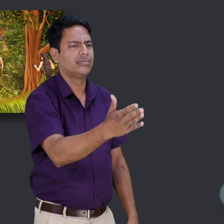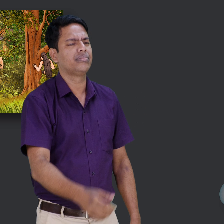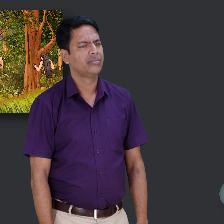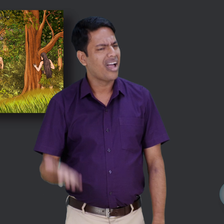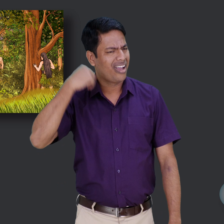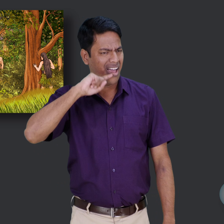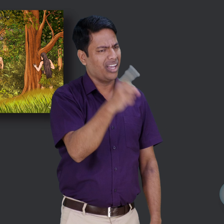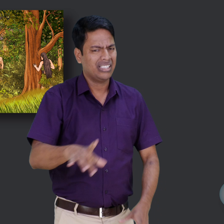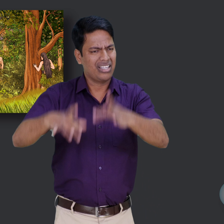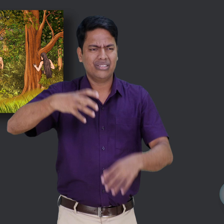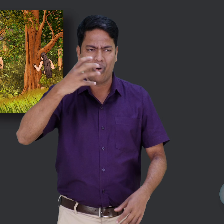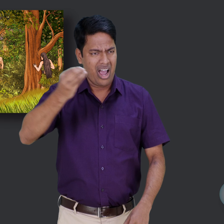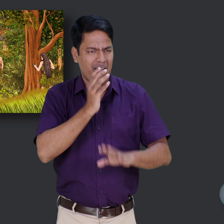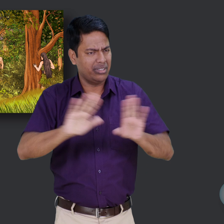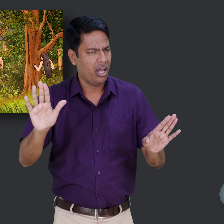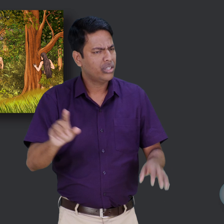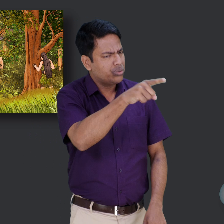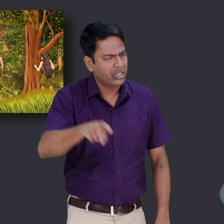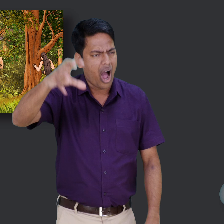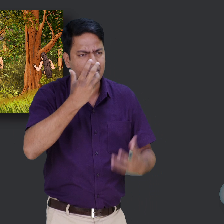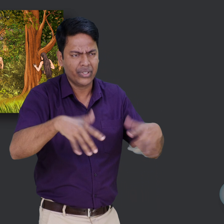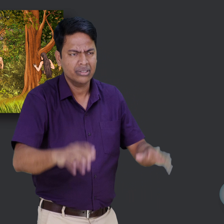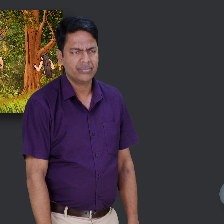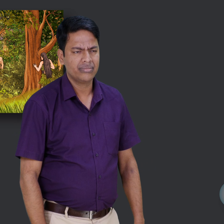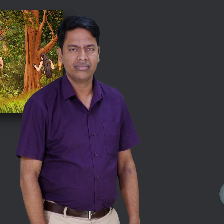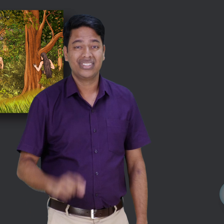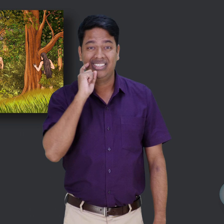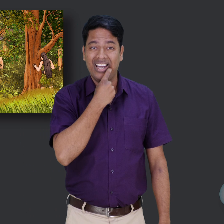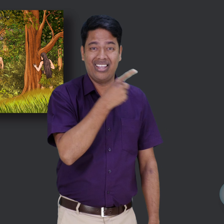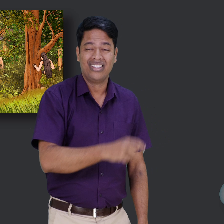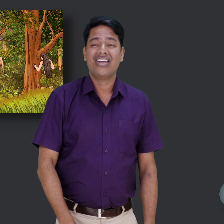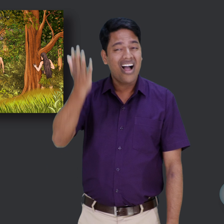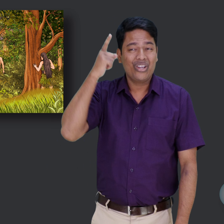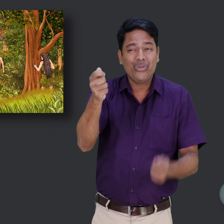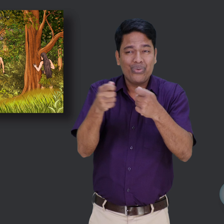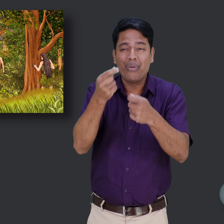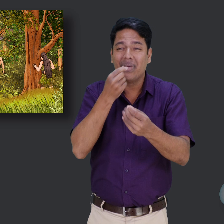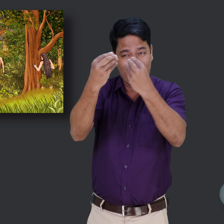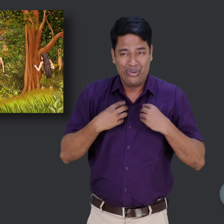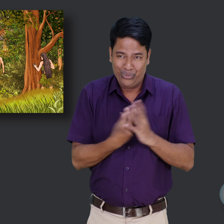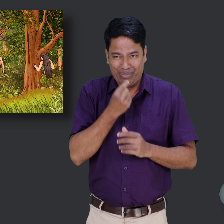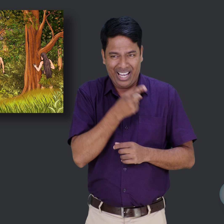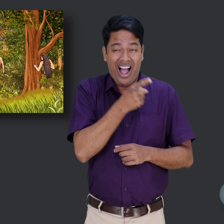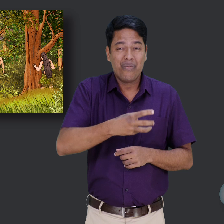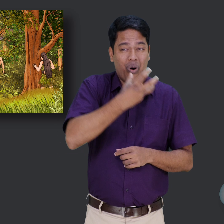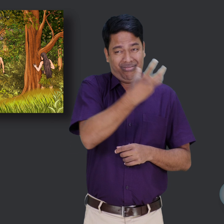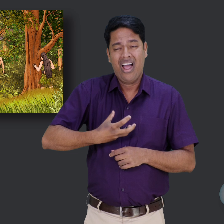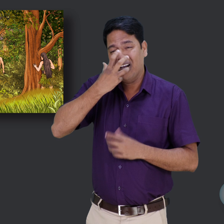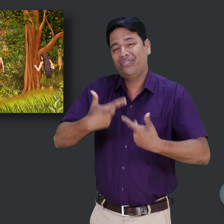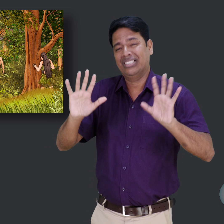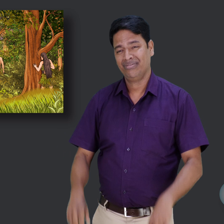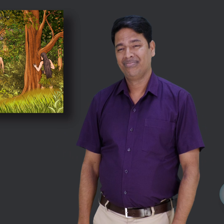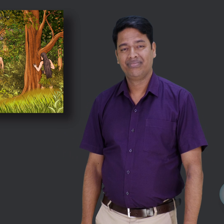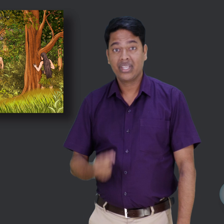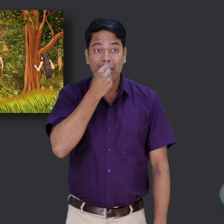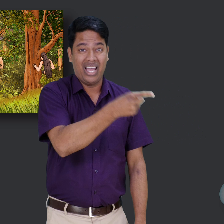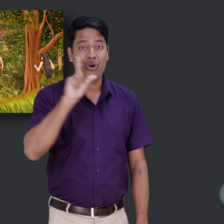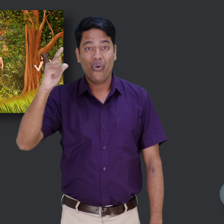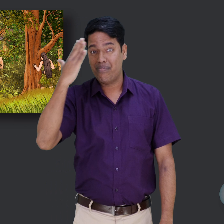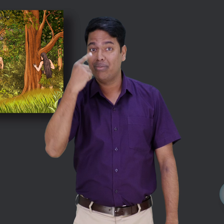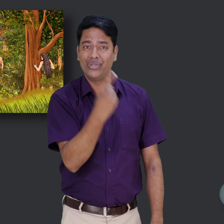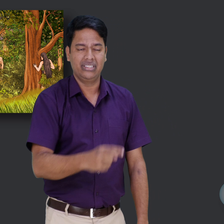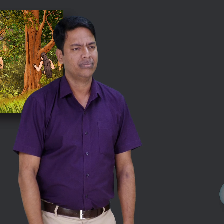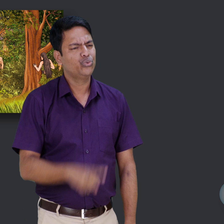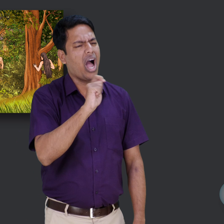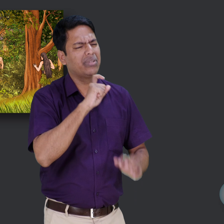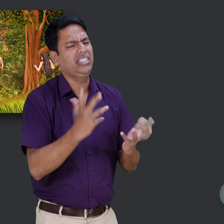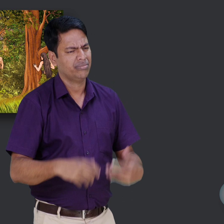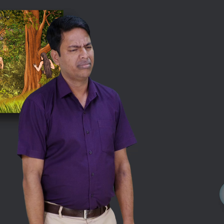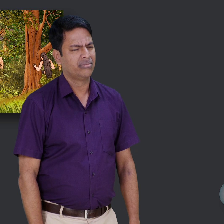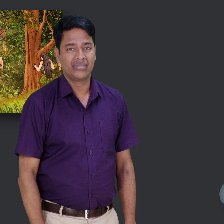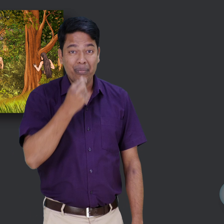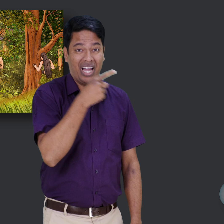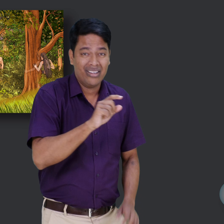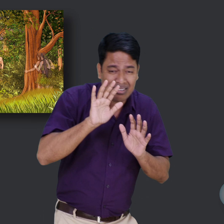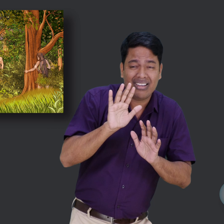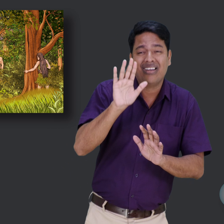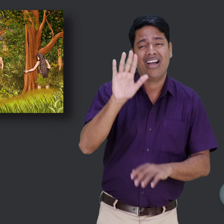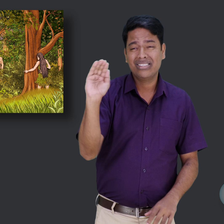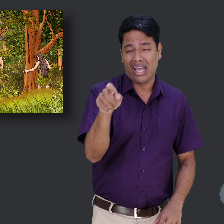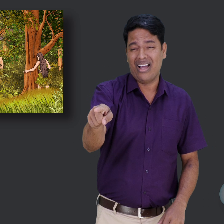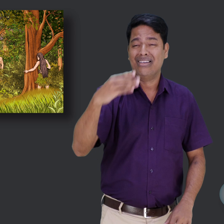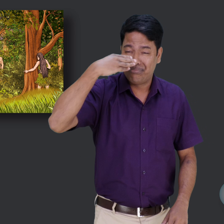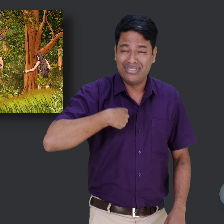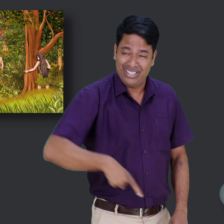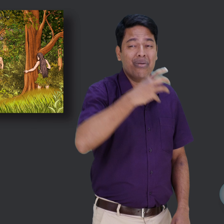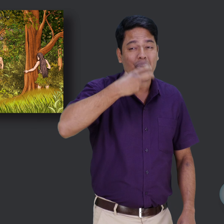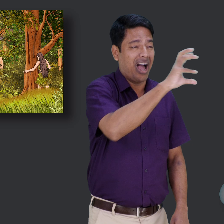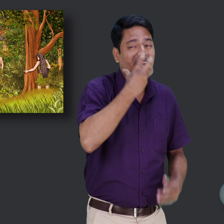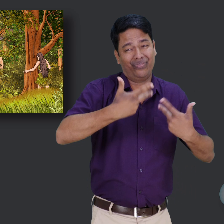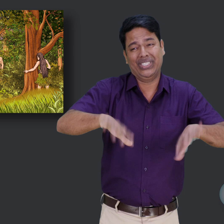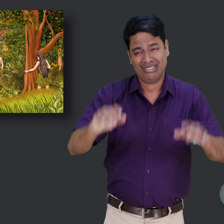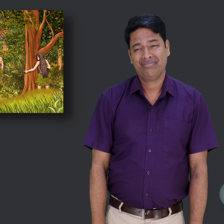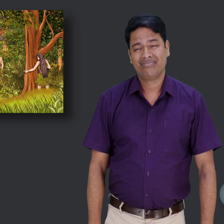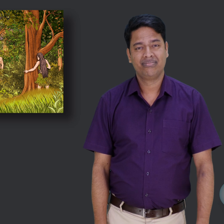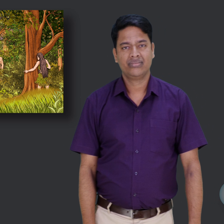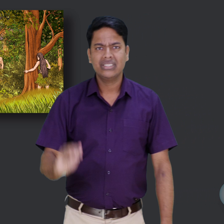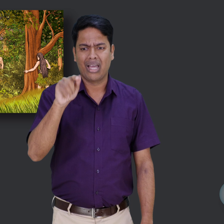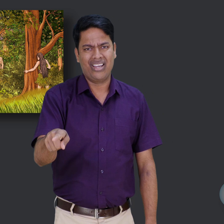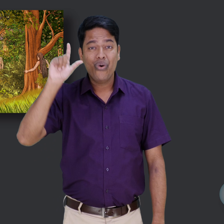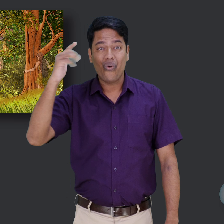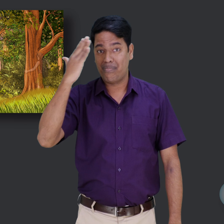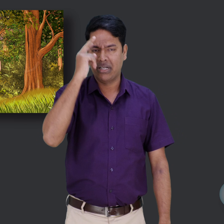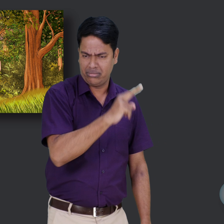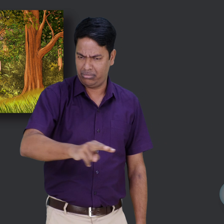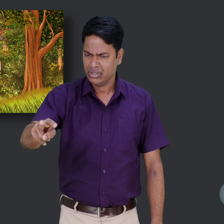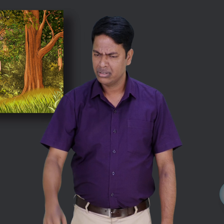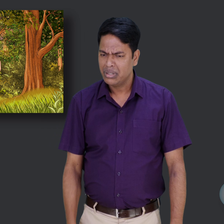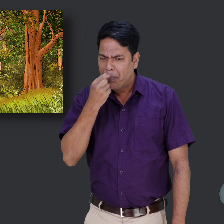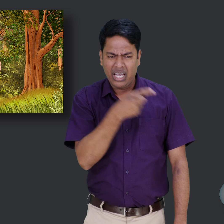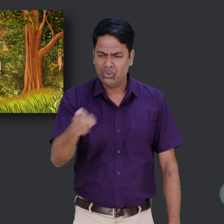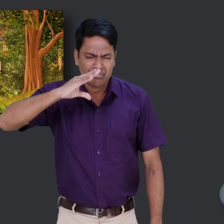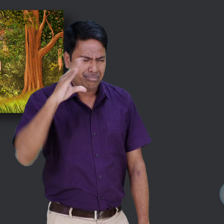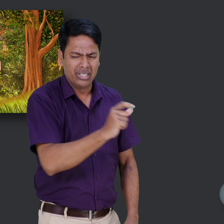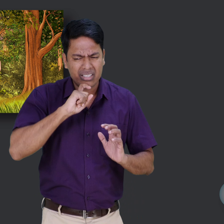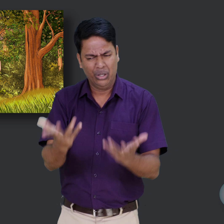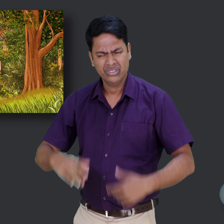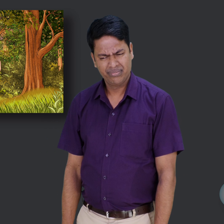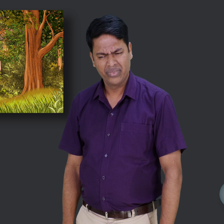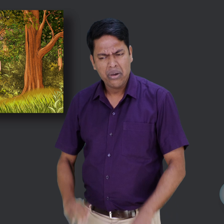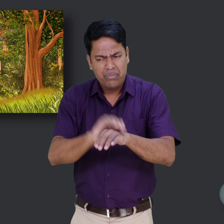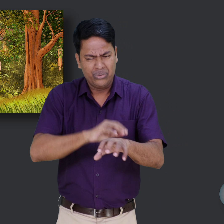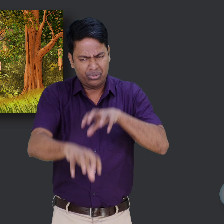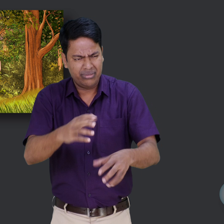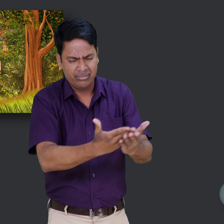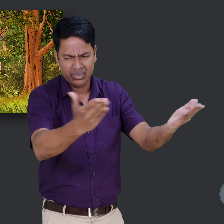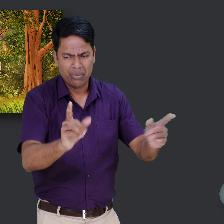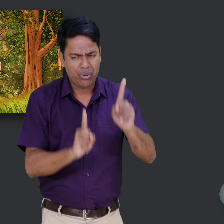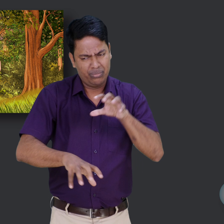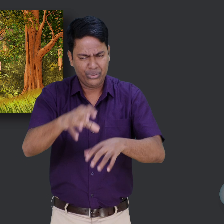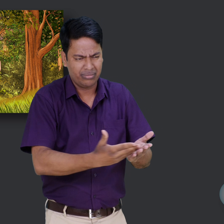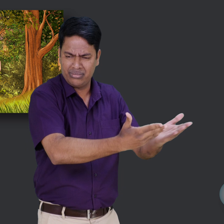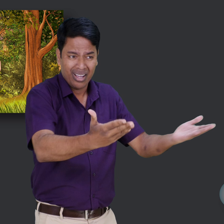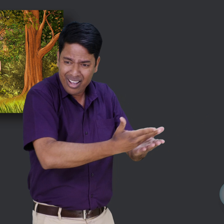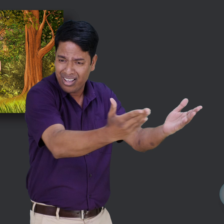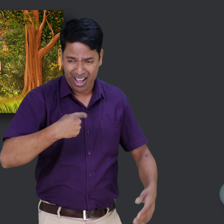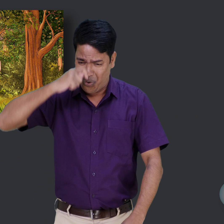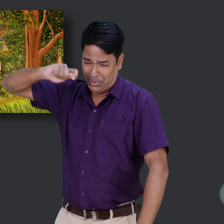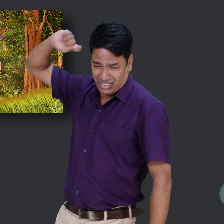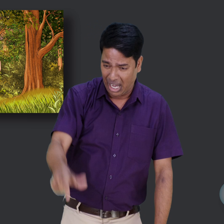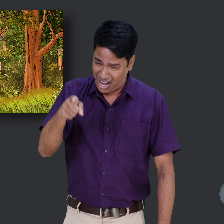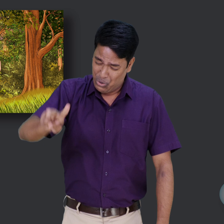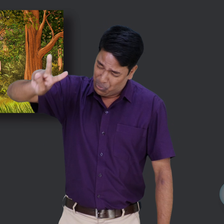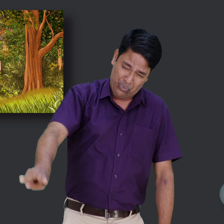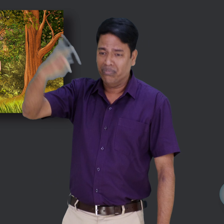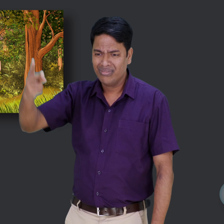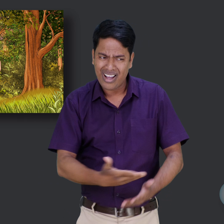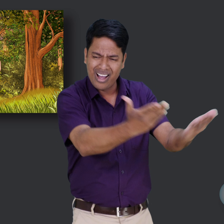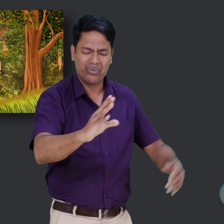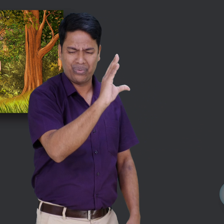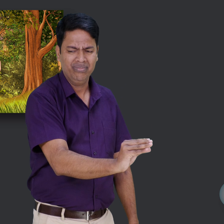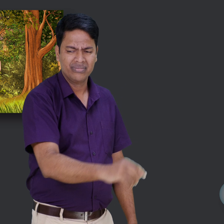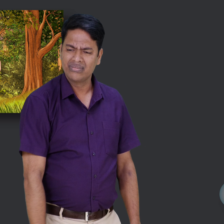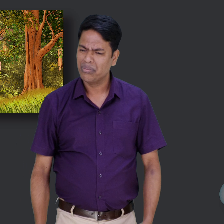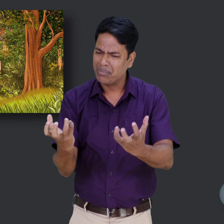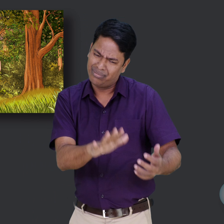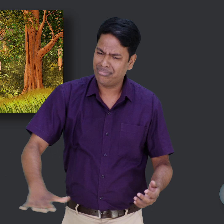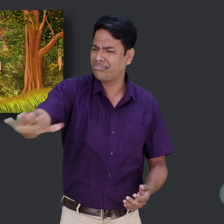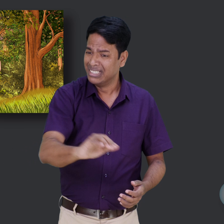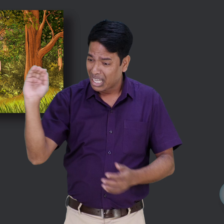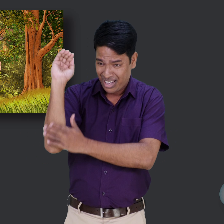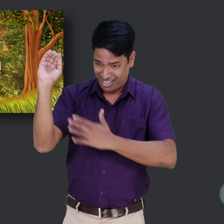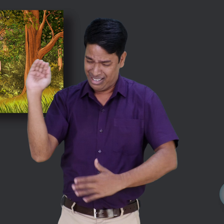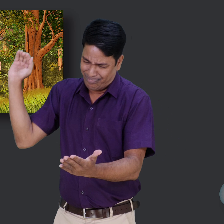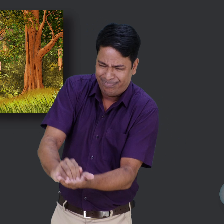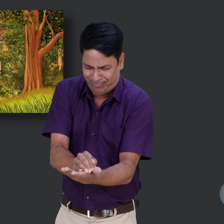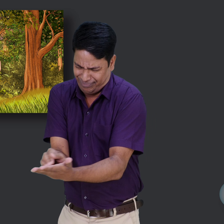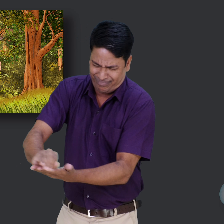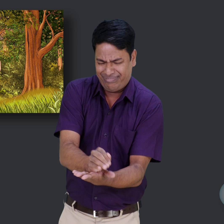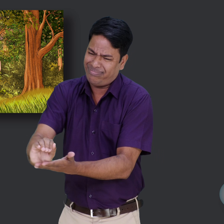so I hid myself.” “Who told you that you were naked?” asked the LORD God. “Have you eaten from the tree of which I commanded you not to eat?” And the man answered, “The woman whom You gave me, she gave me fruit from the tree, and I ate it.” Then the LORD God said to the woman, “What is this you have done?”